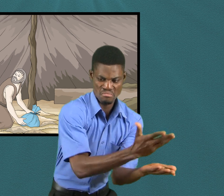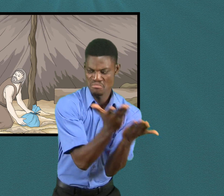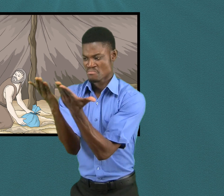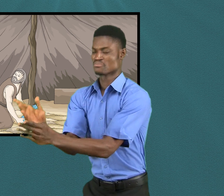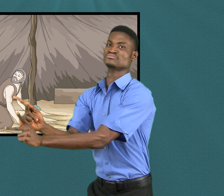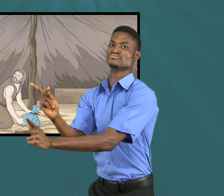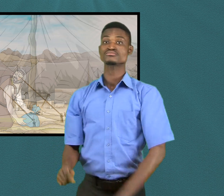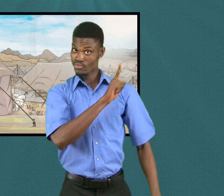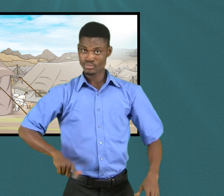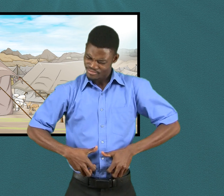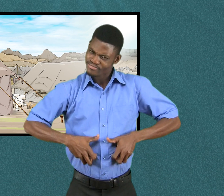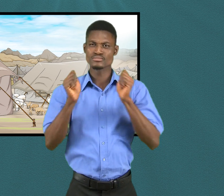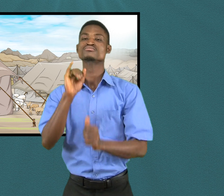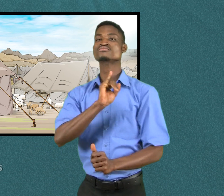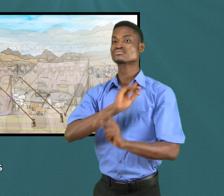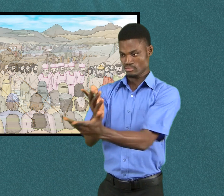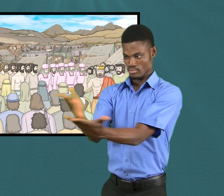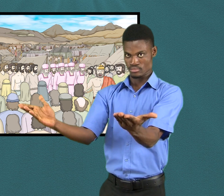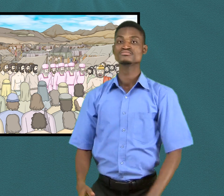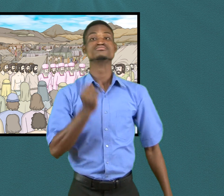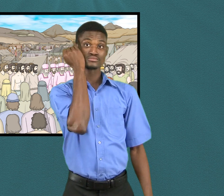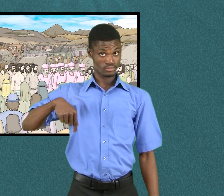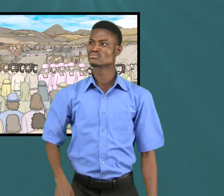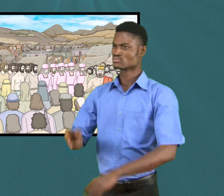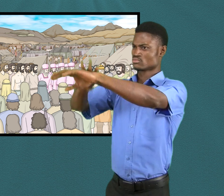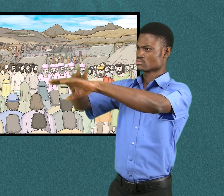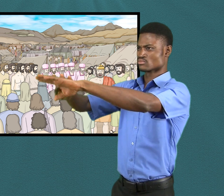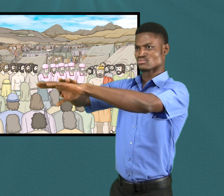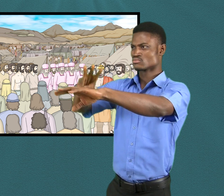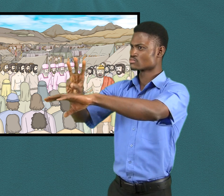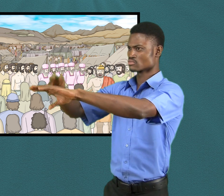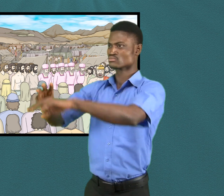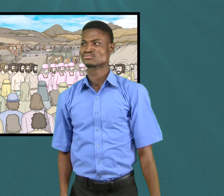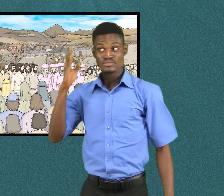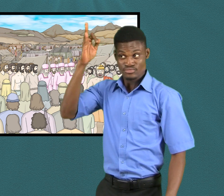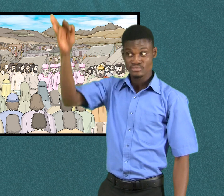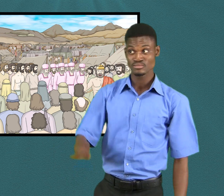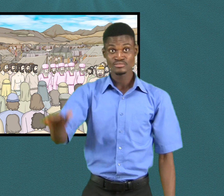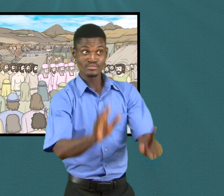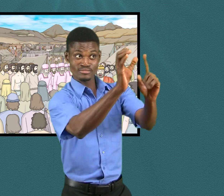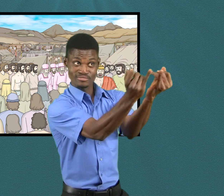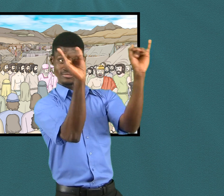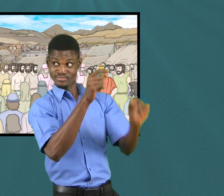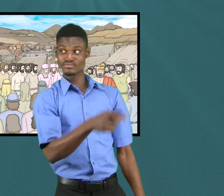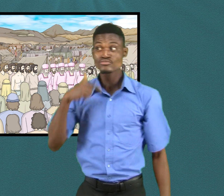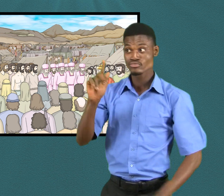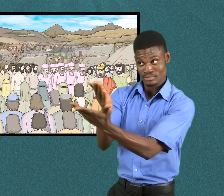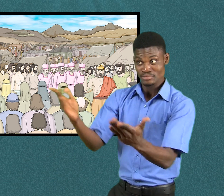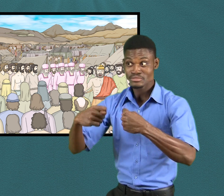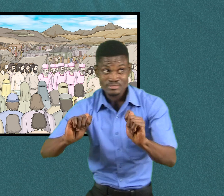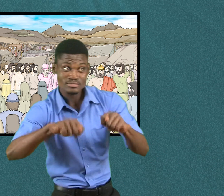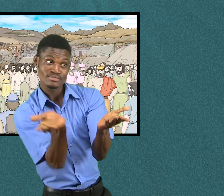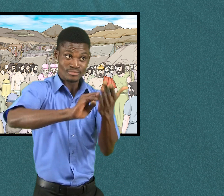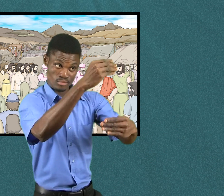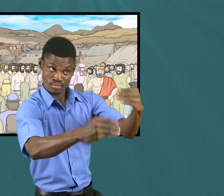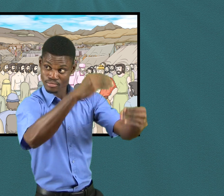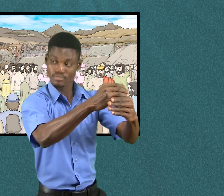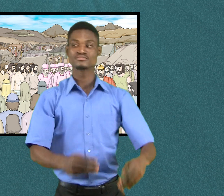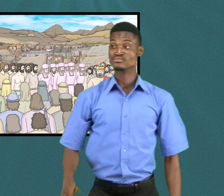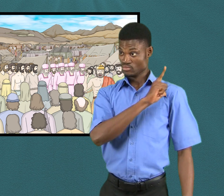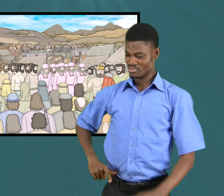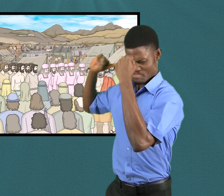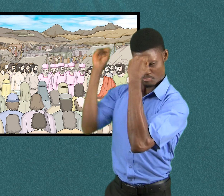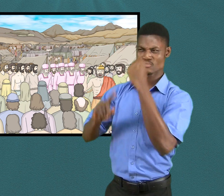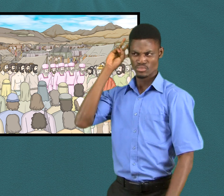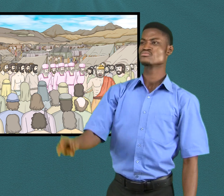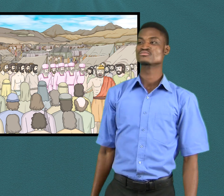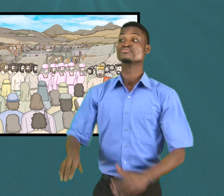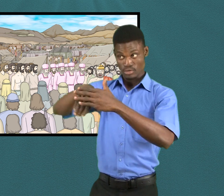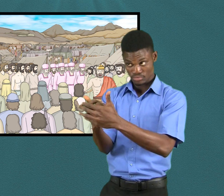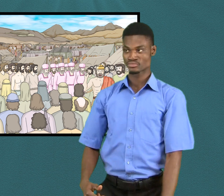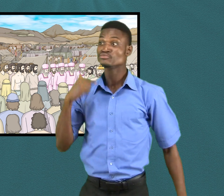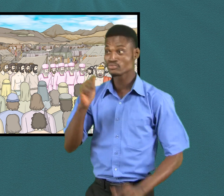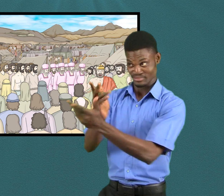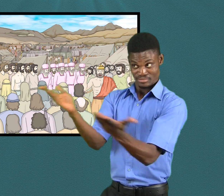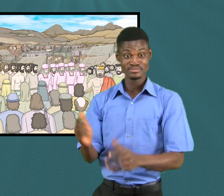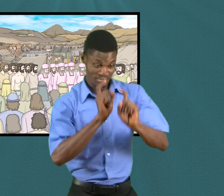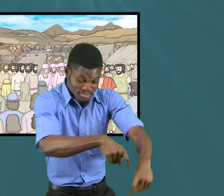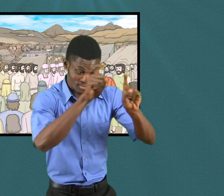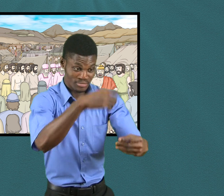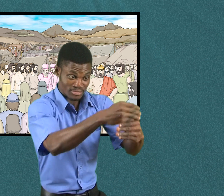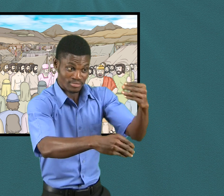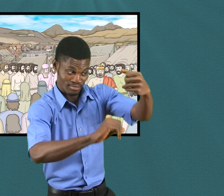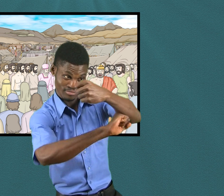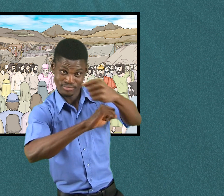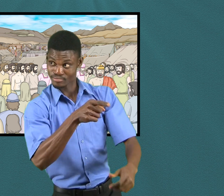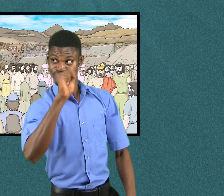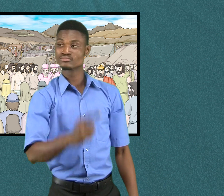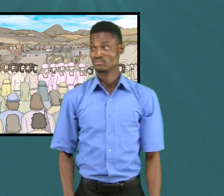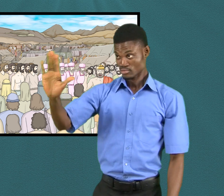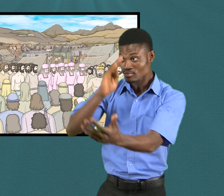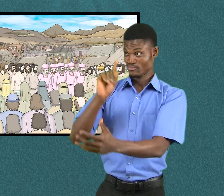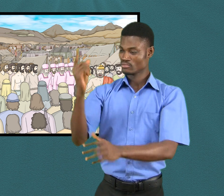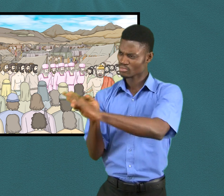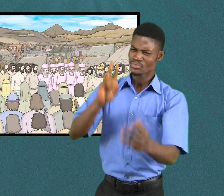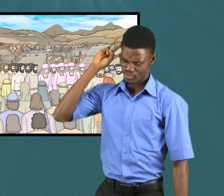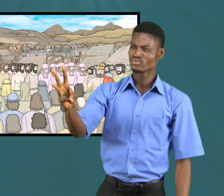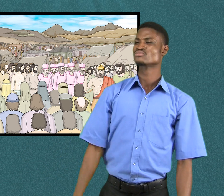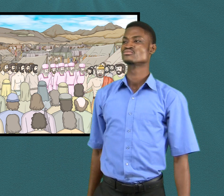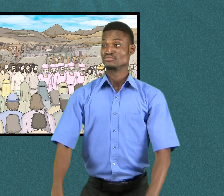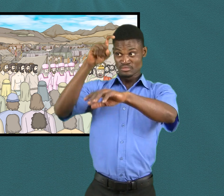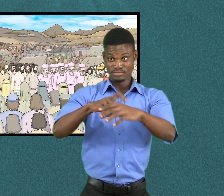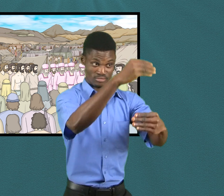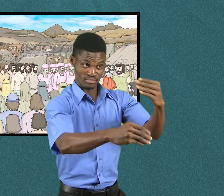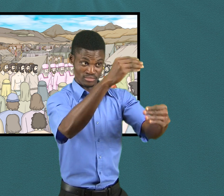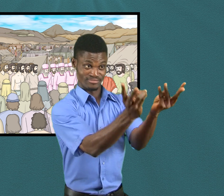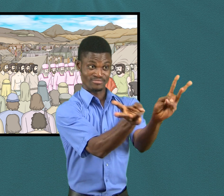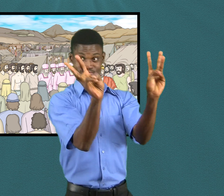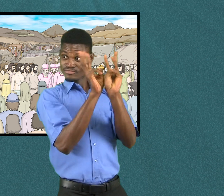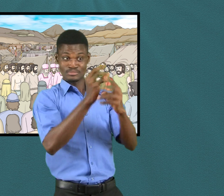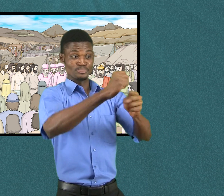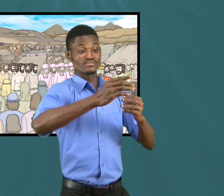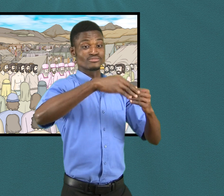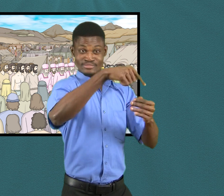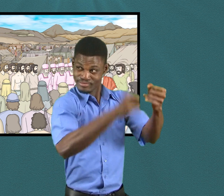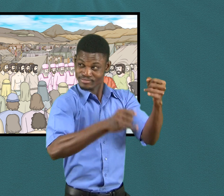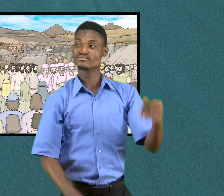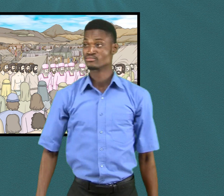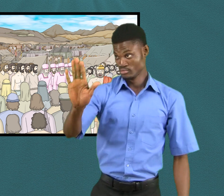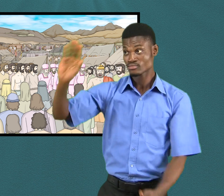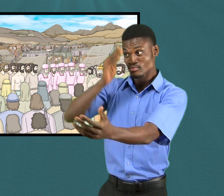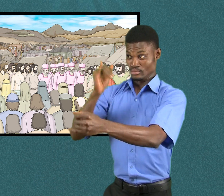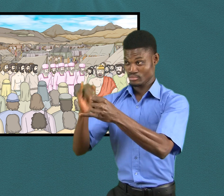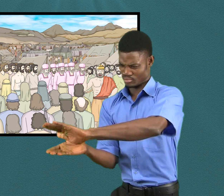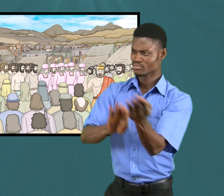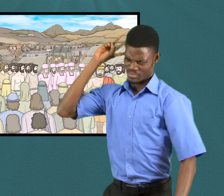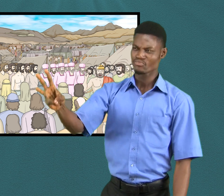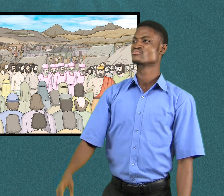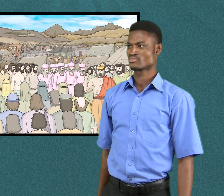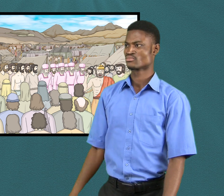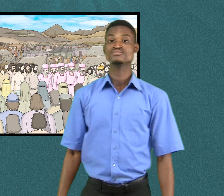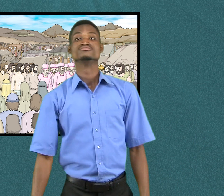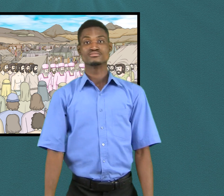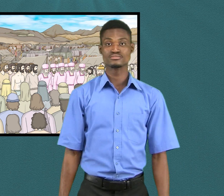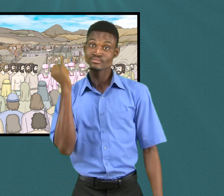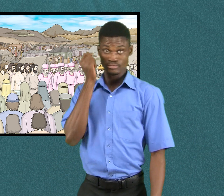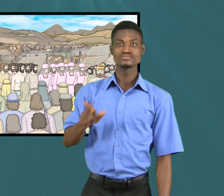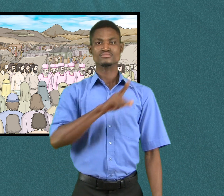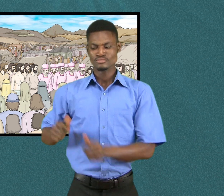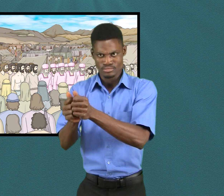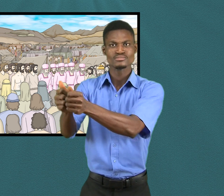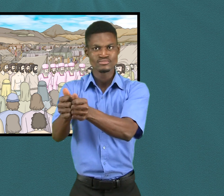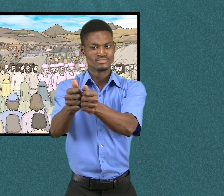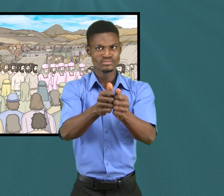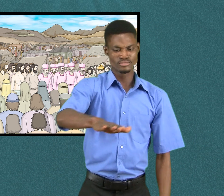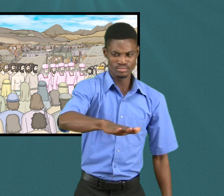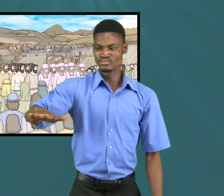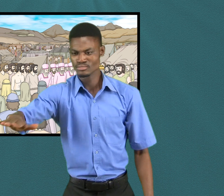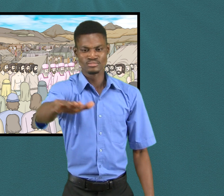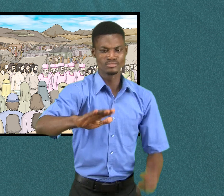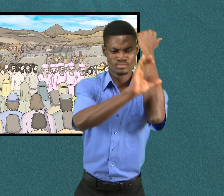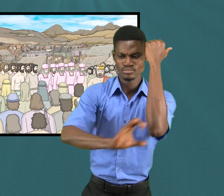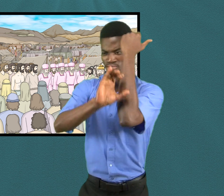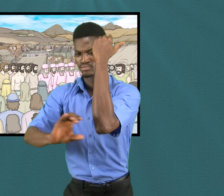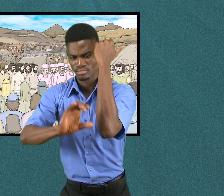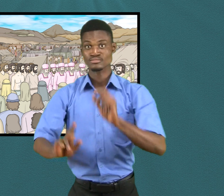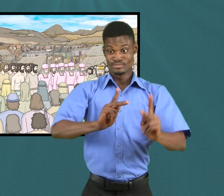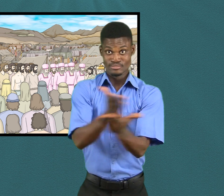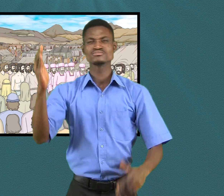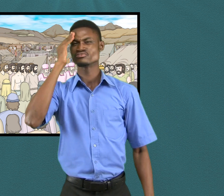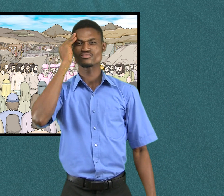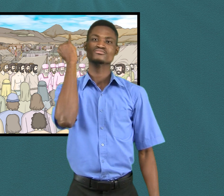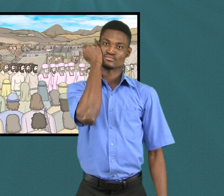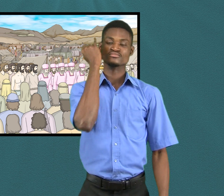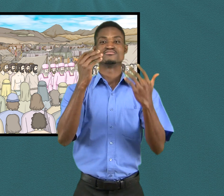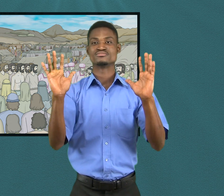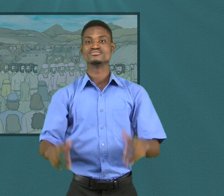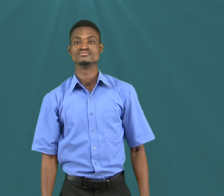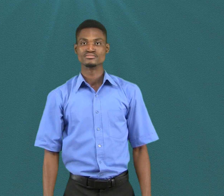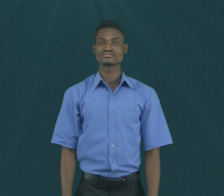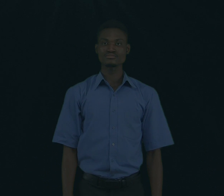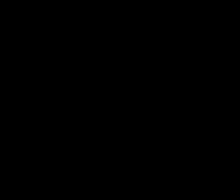So the anger of the LORD burned against the Israelites.